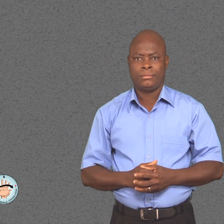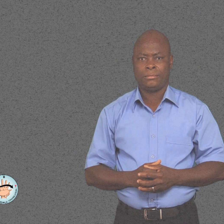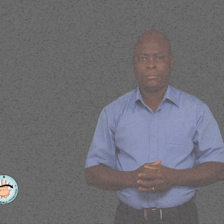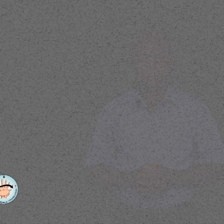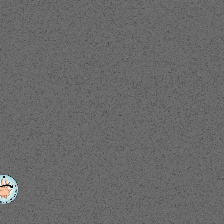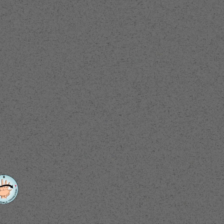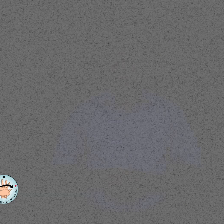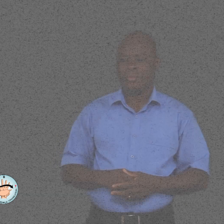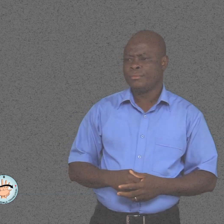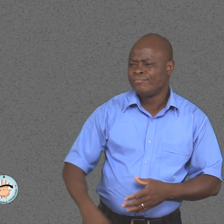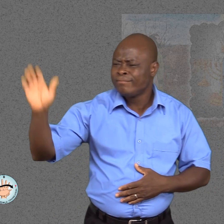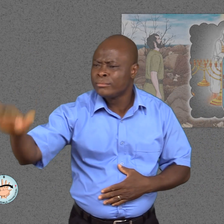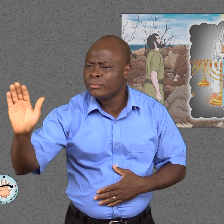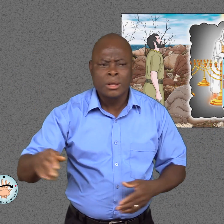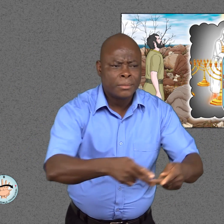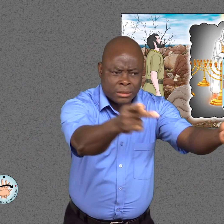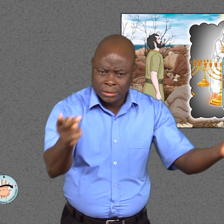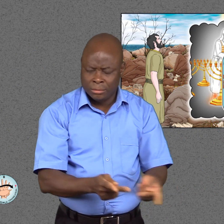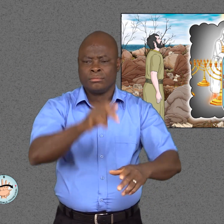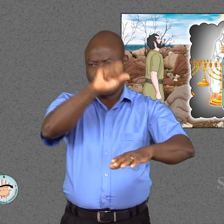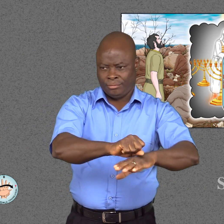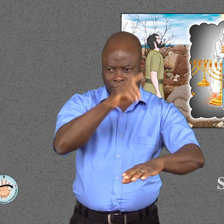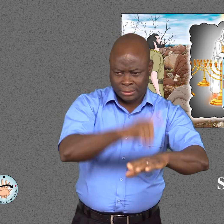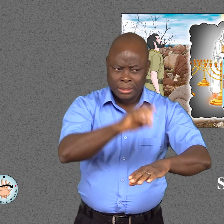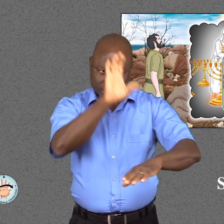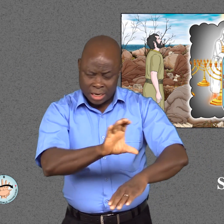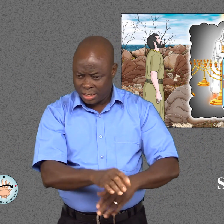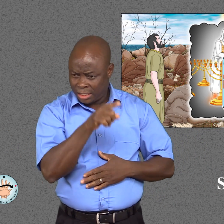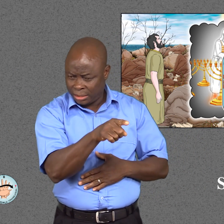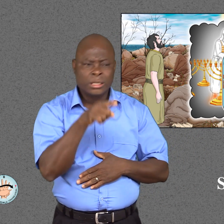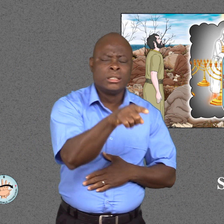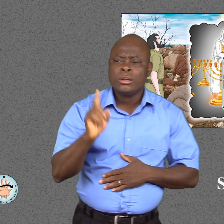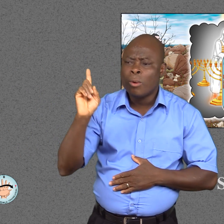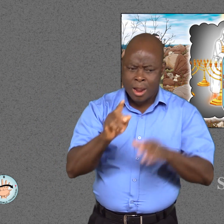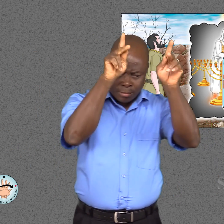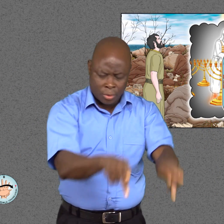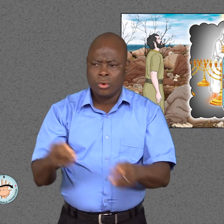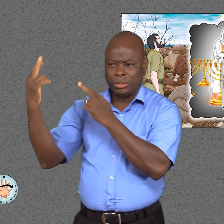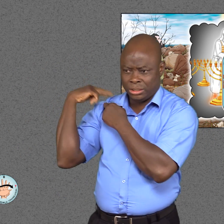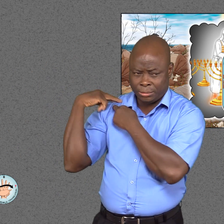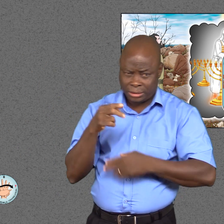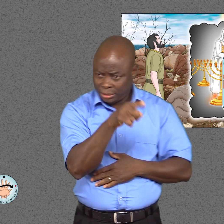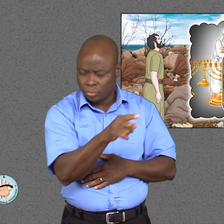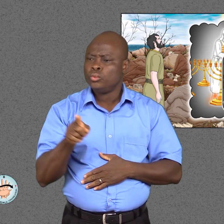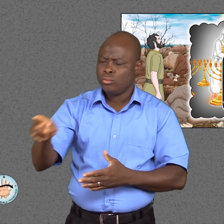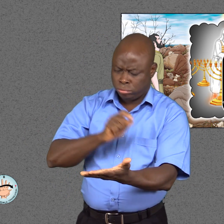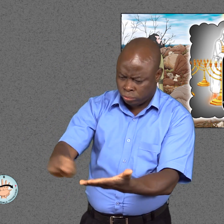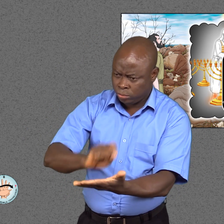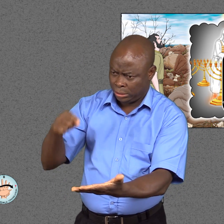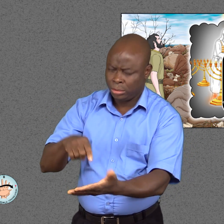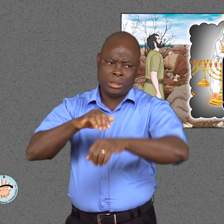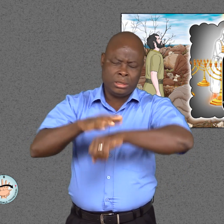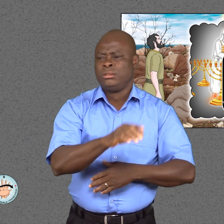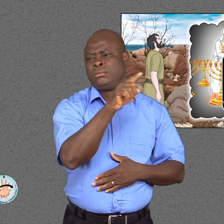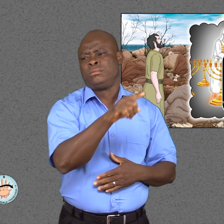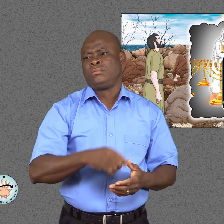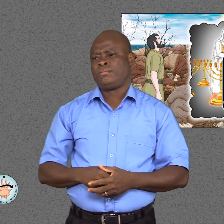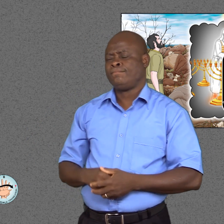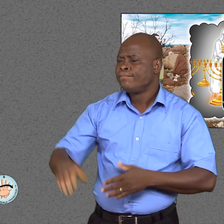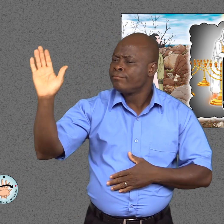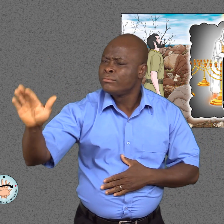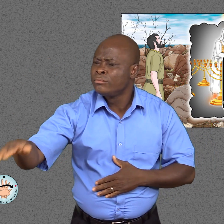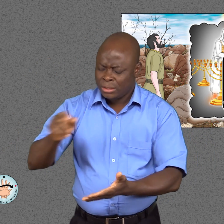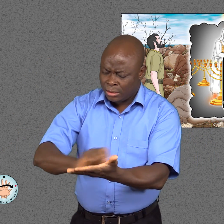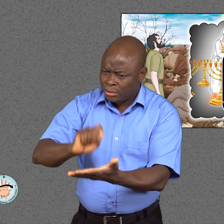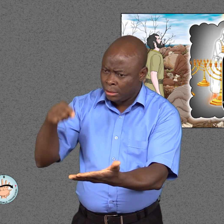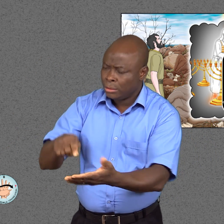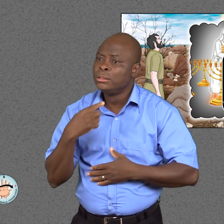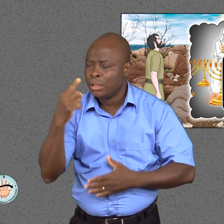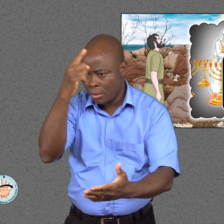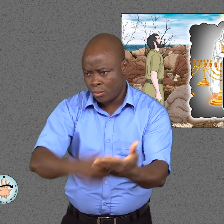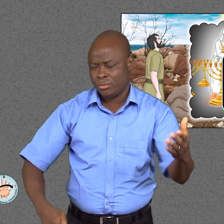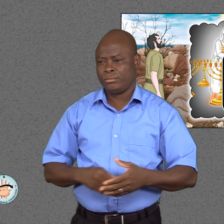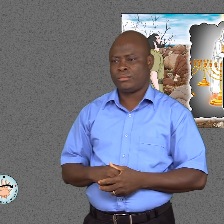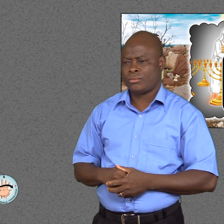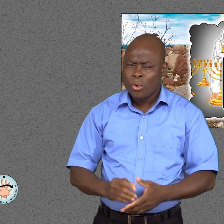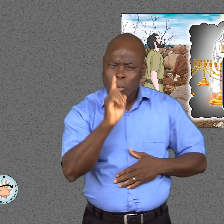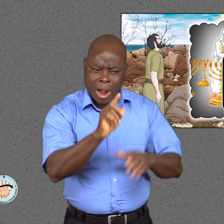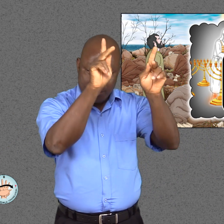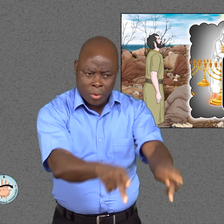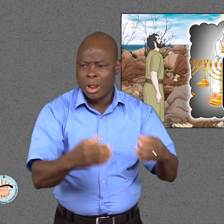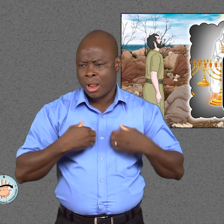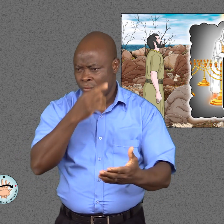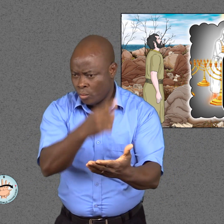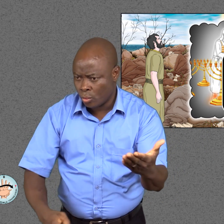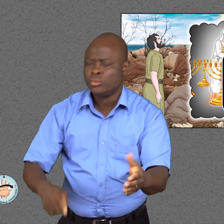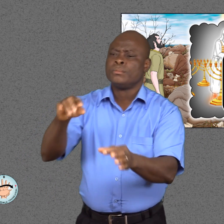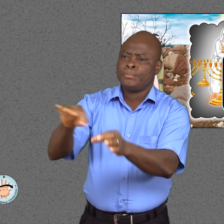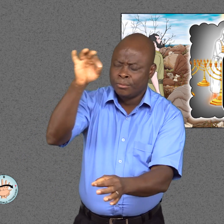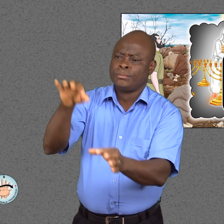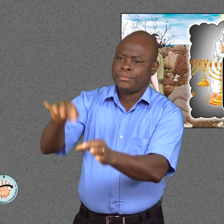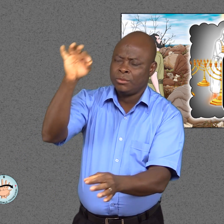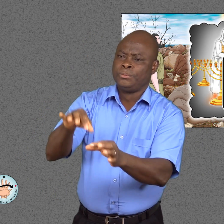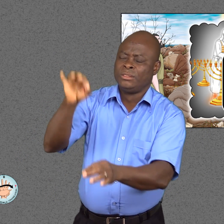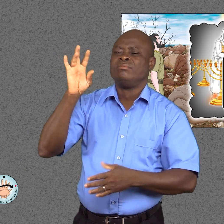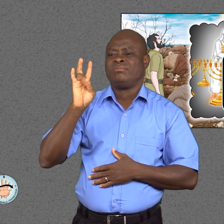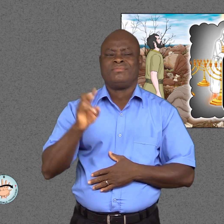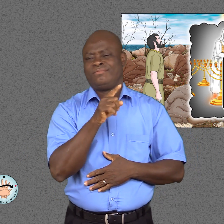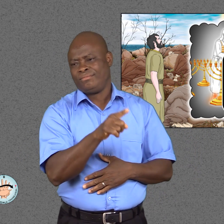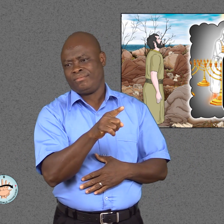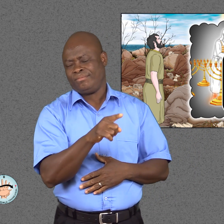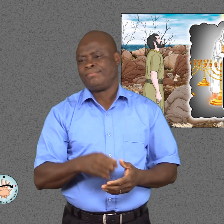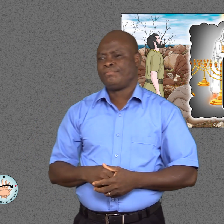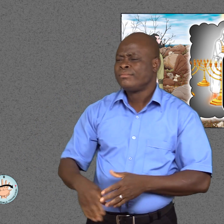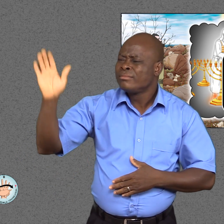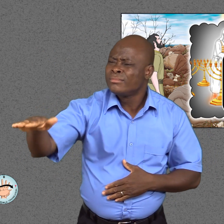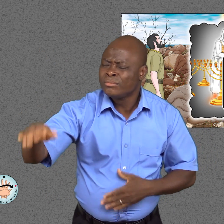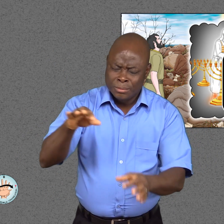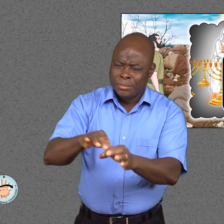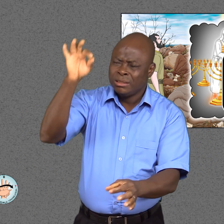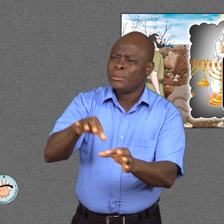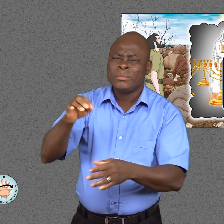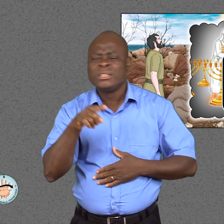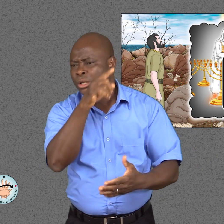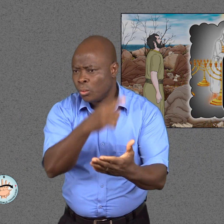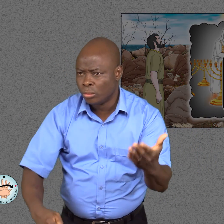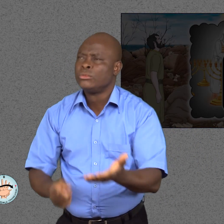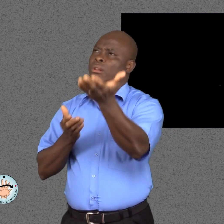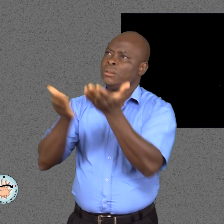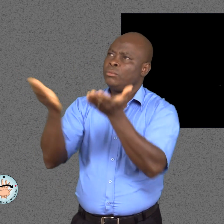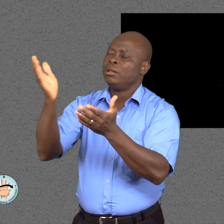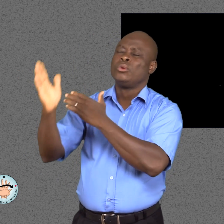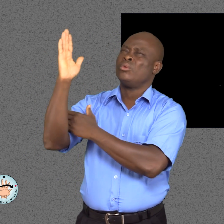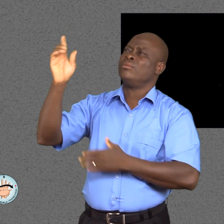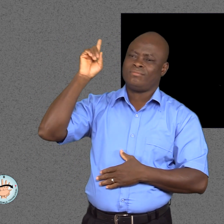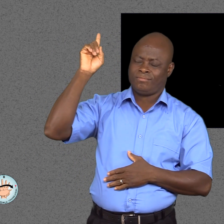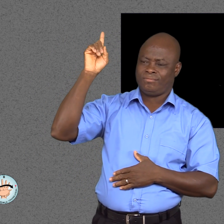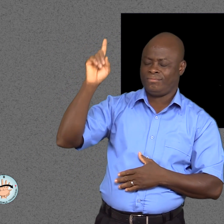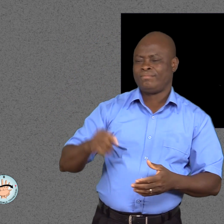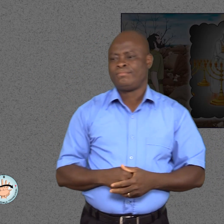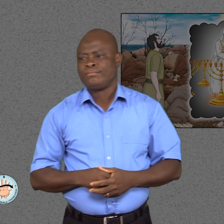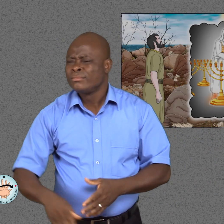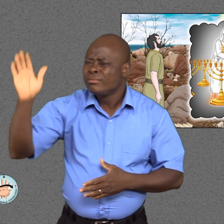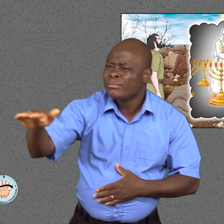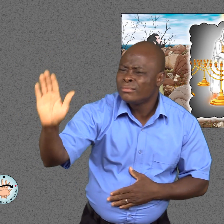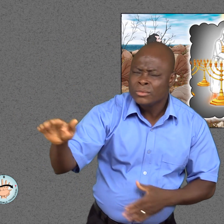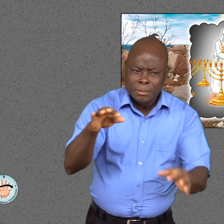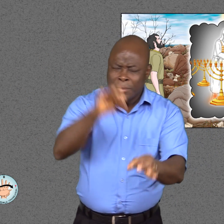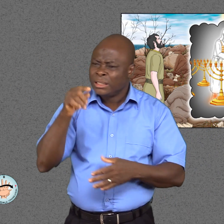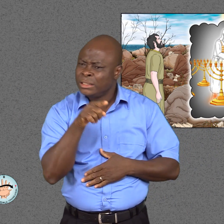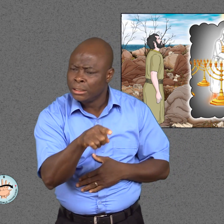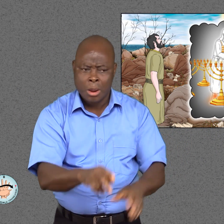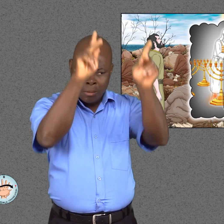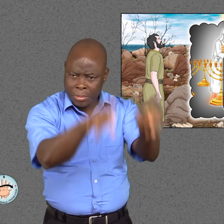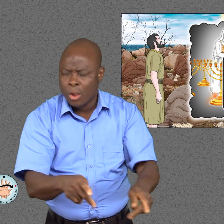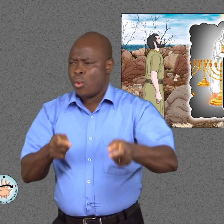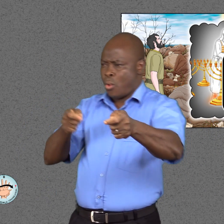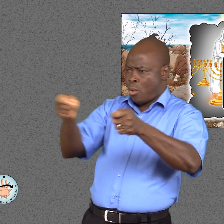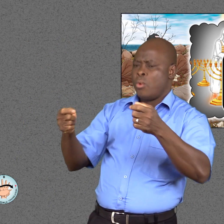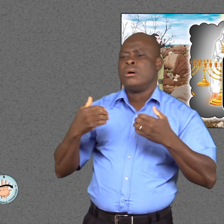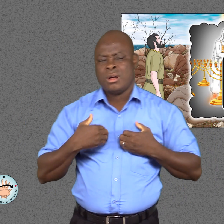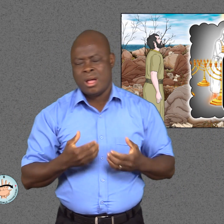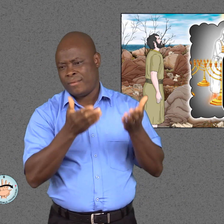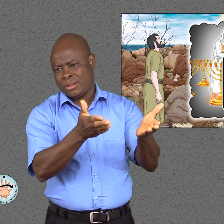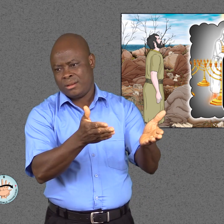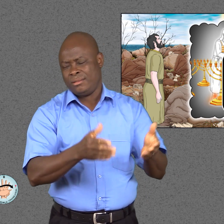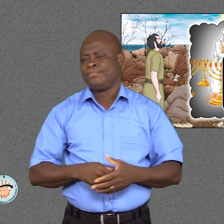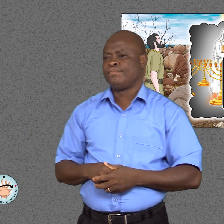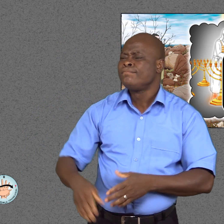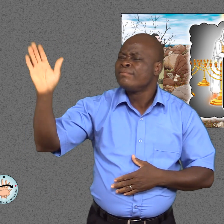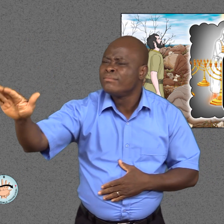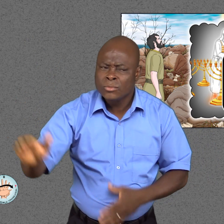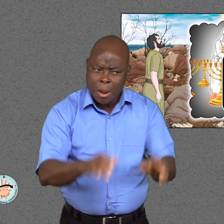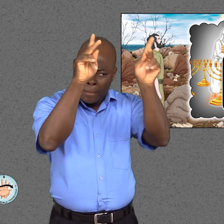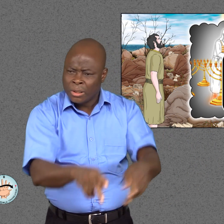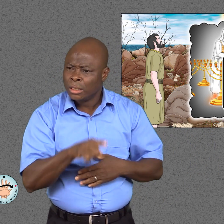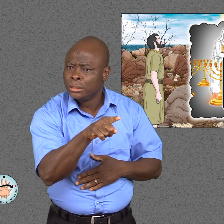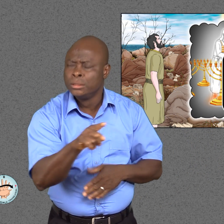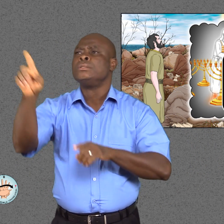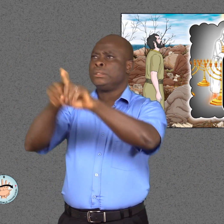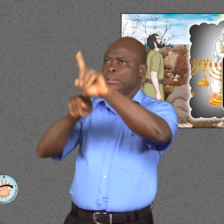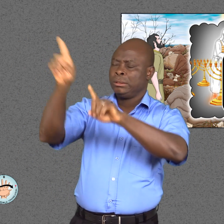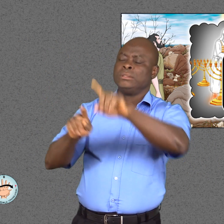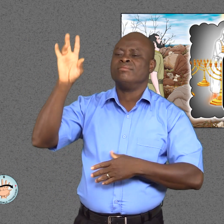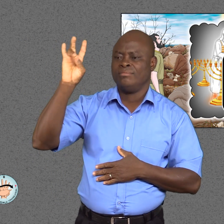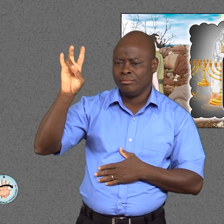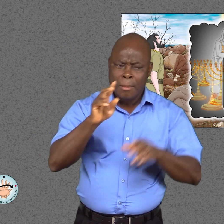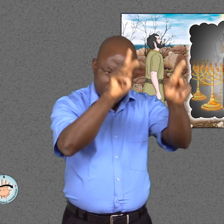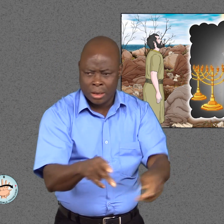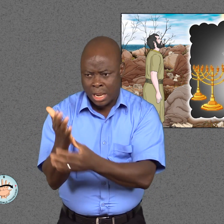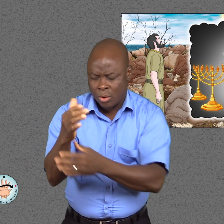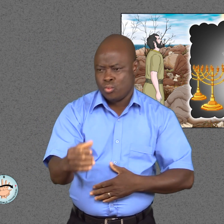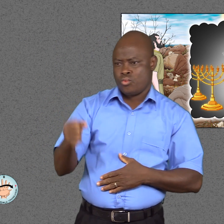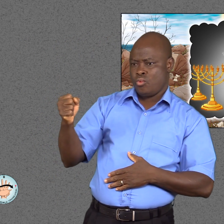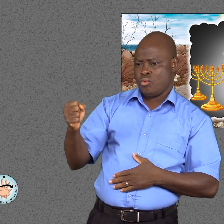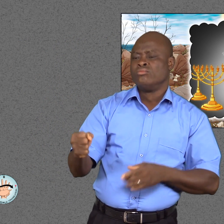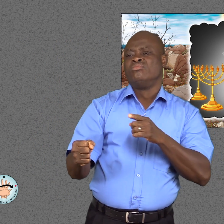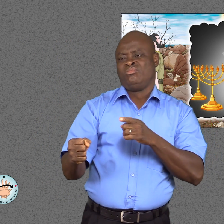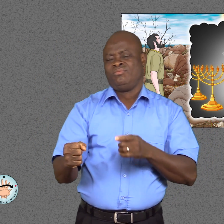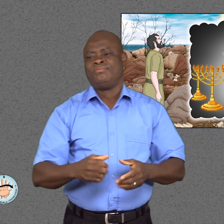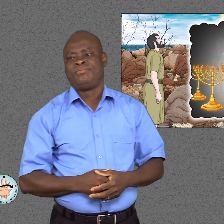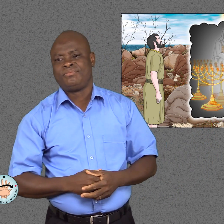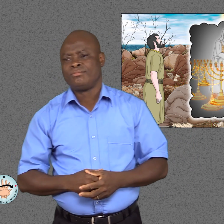“To the angel of the church in Sardis write: These are the words of the One who holds the seven Spirits of God and the seven stars.